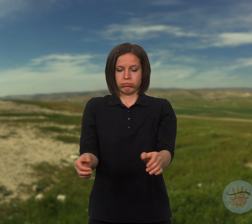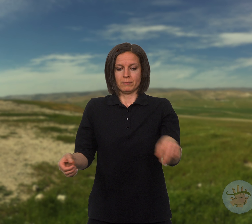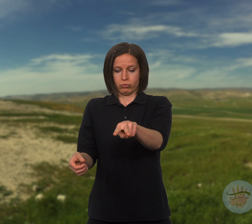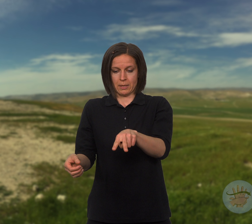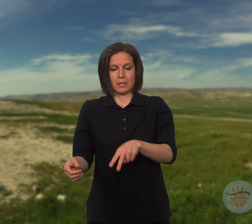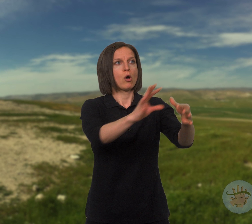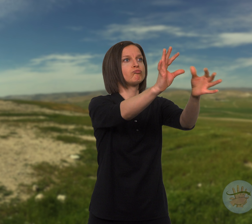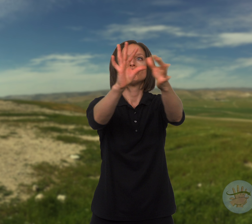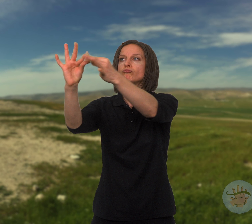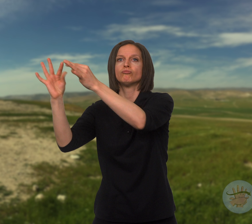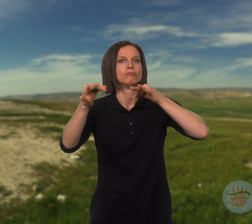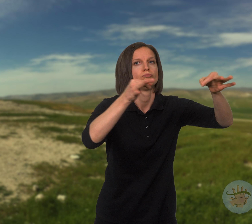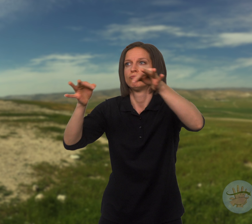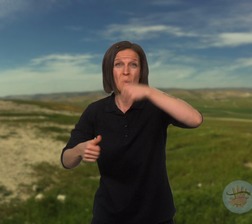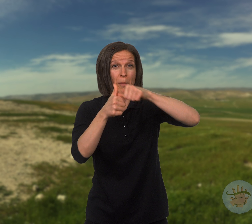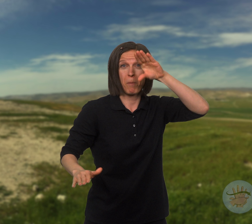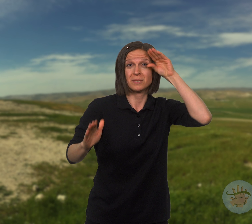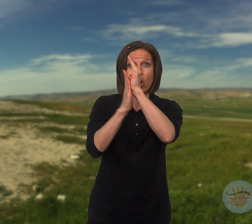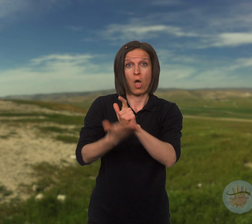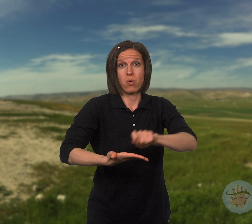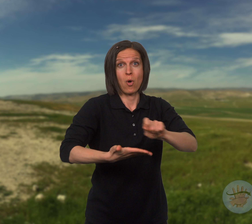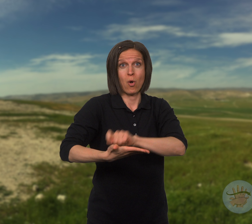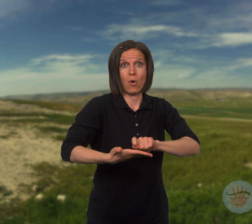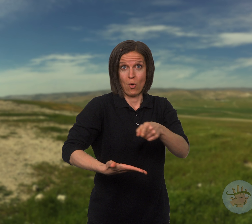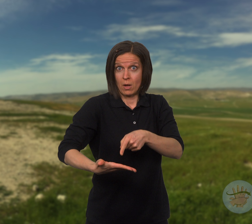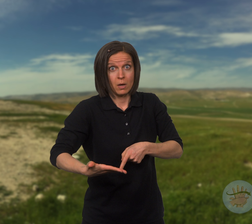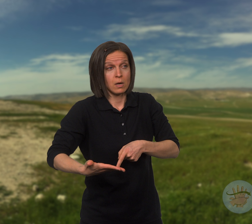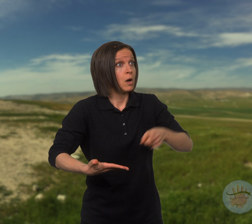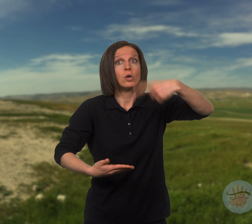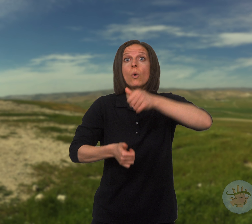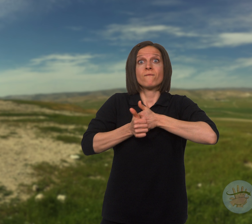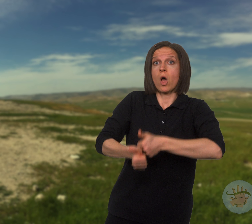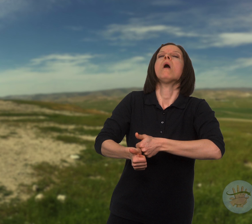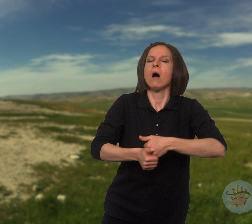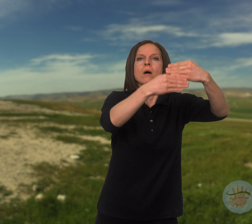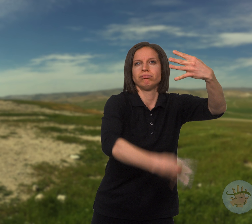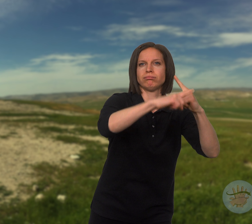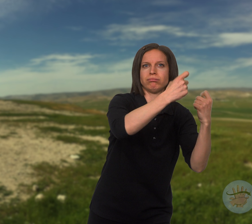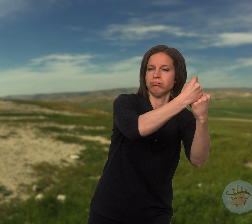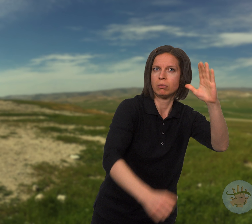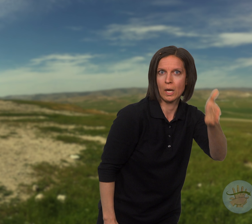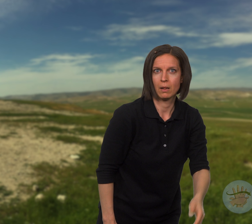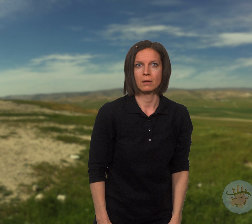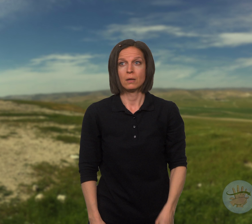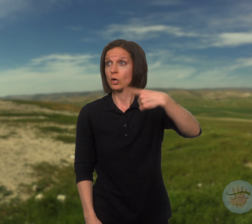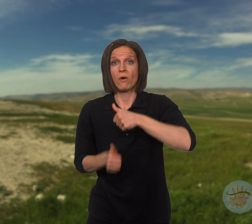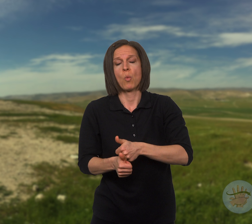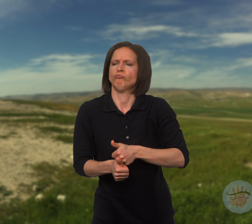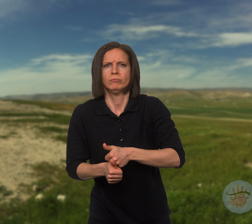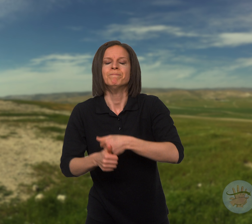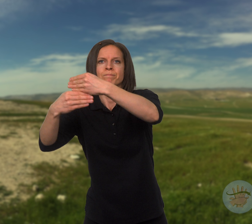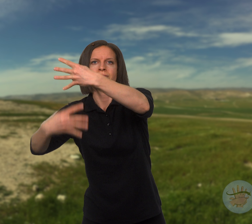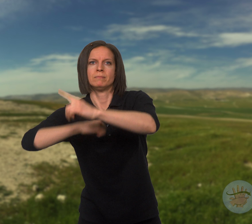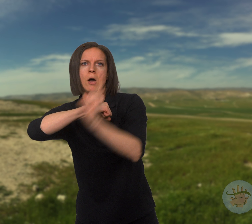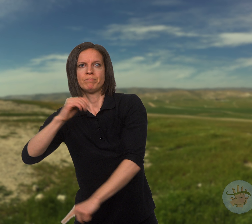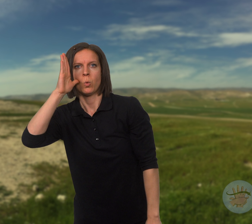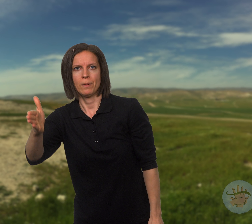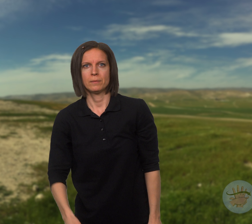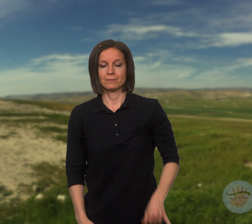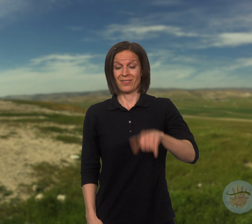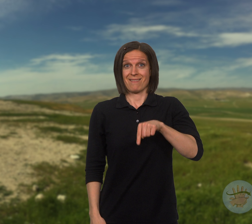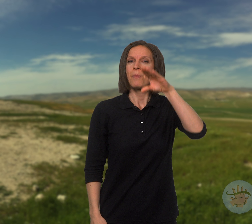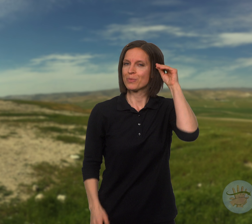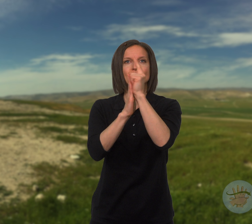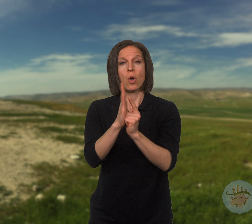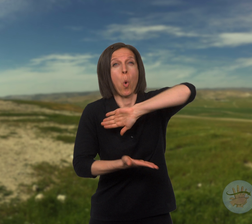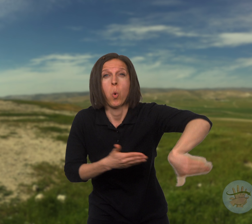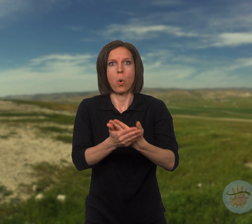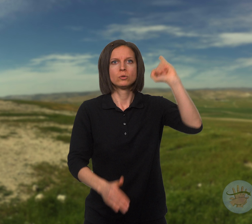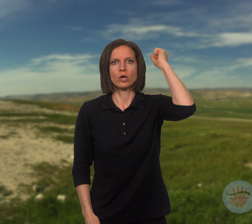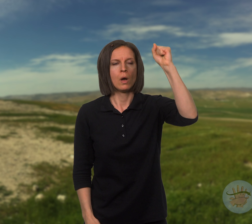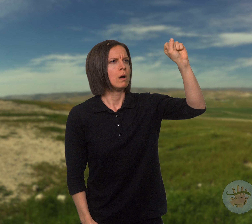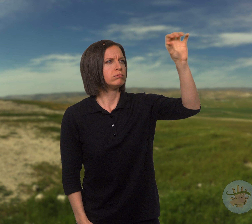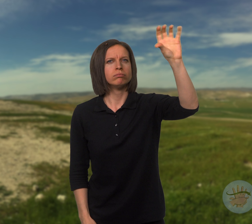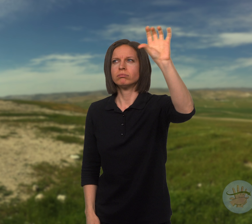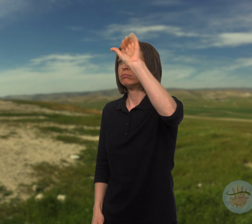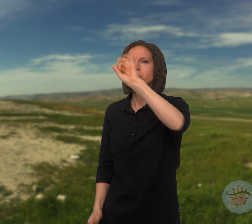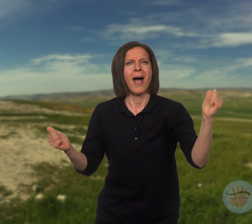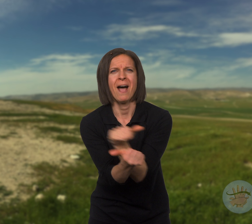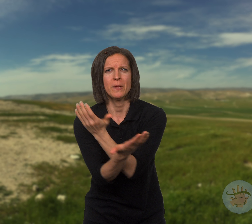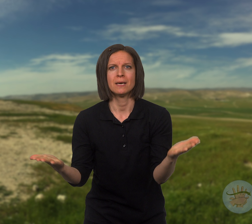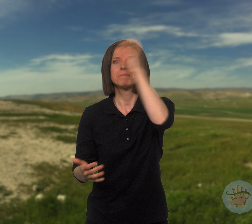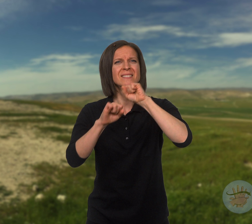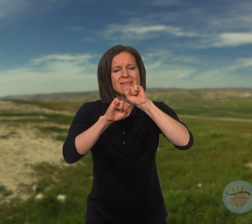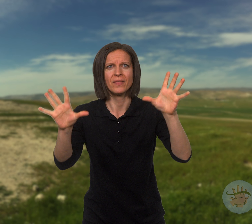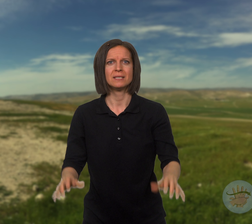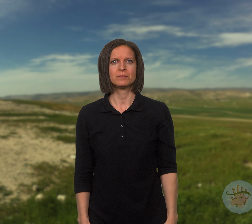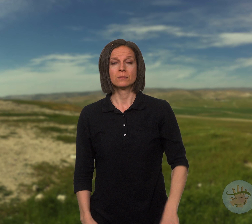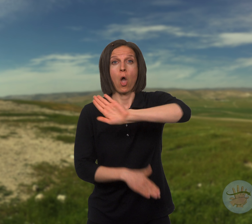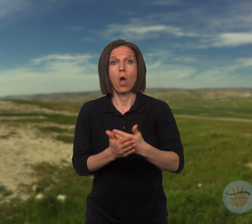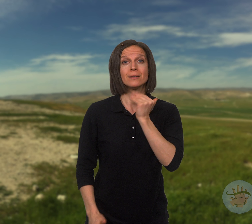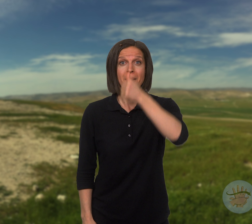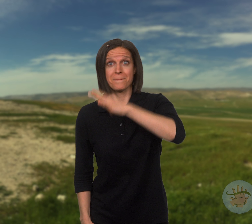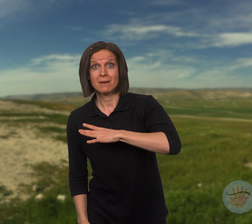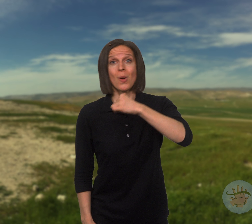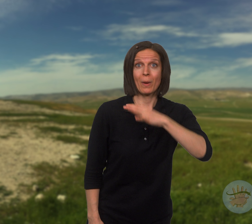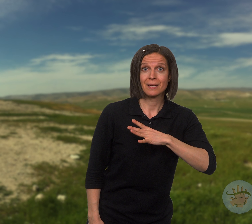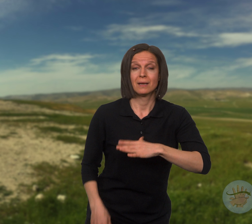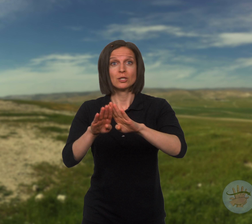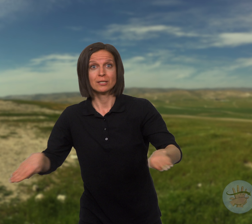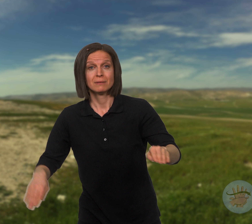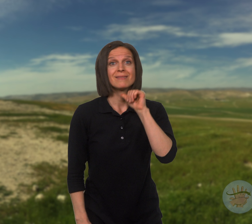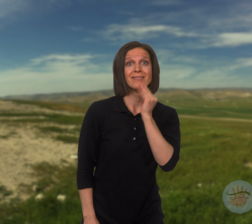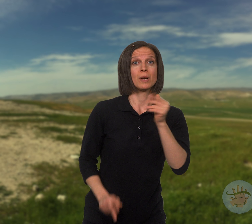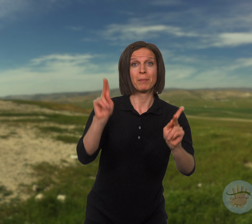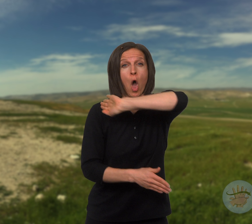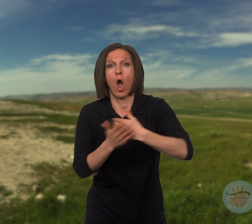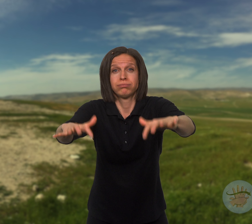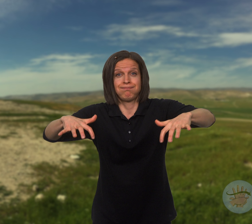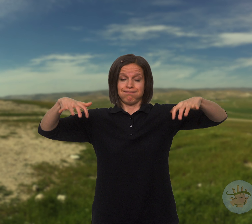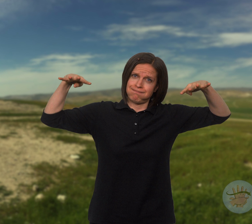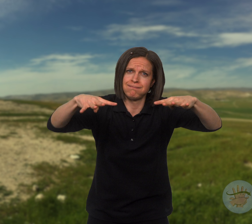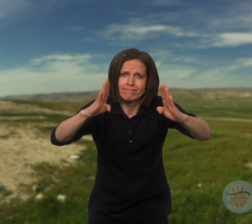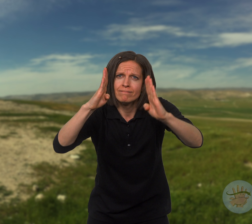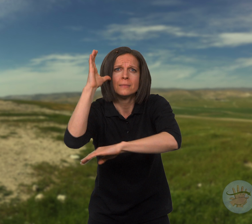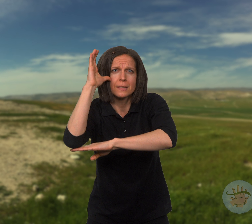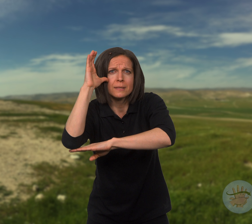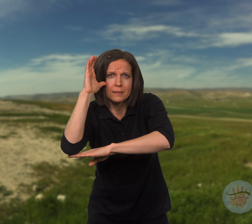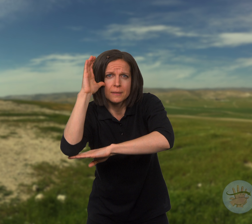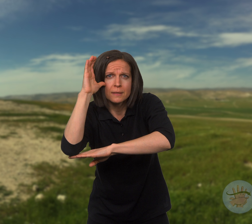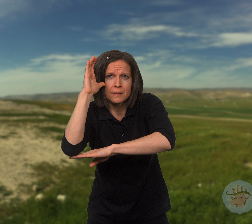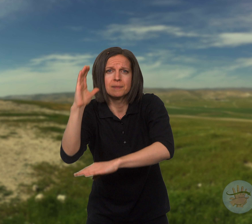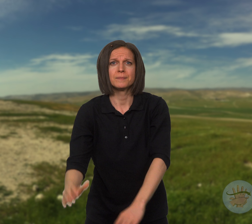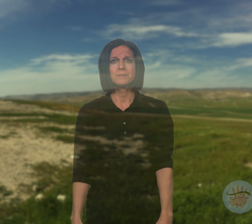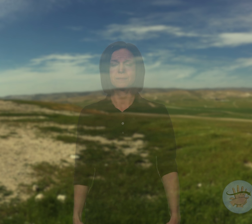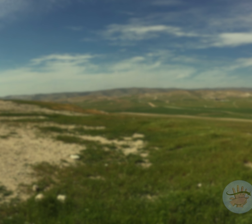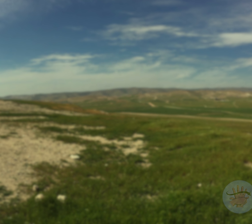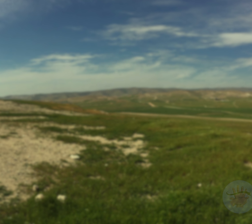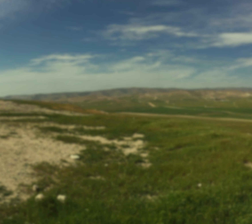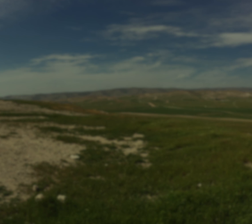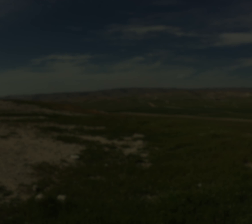There was not a word of all that Moses had commanded that Joshua failed to read before the whole assembly of Israel, including the women, the little ones, and the foreigners who lived among them.